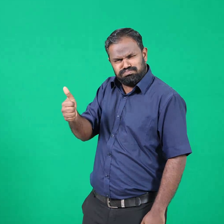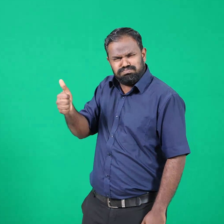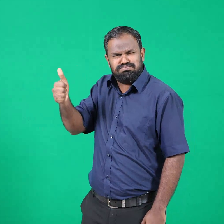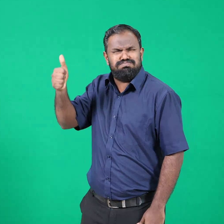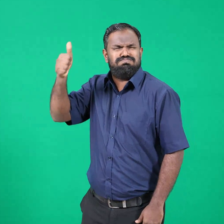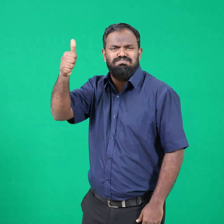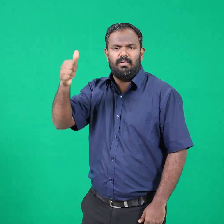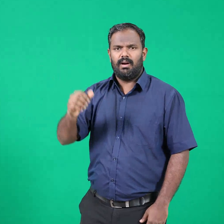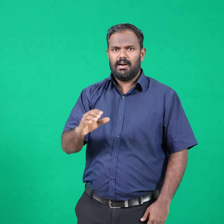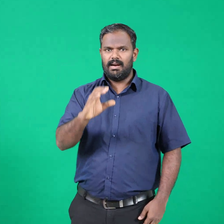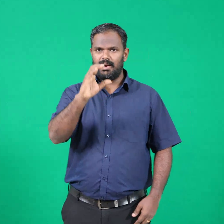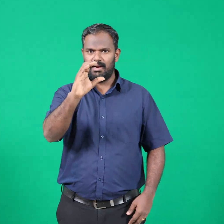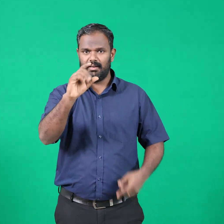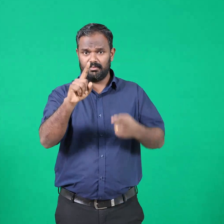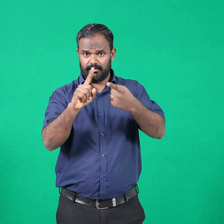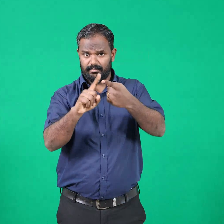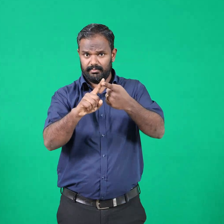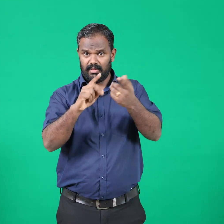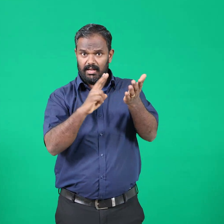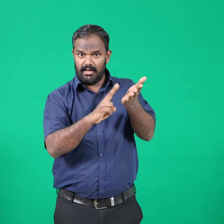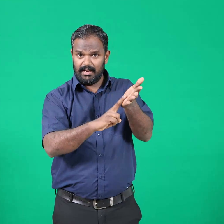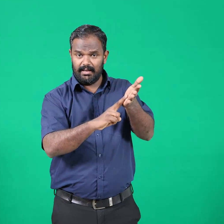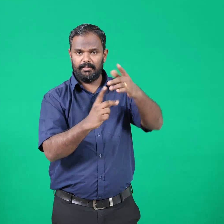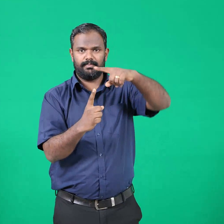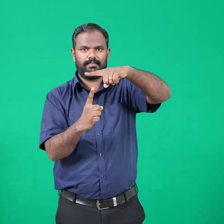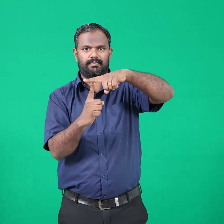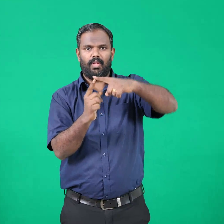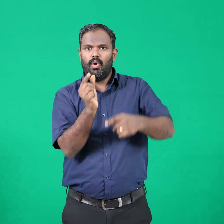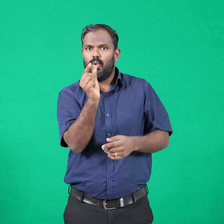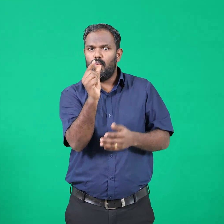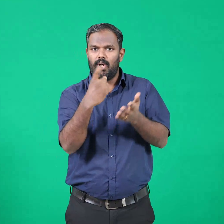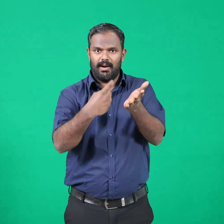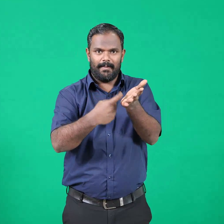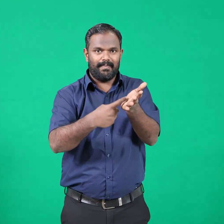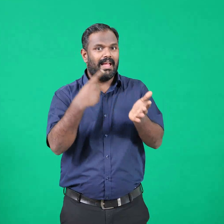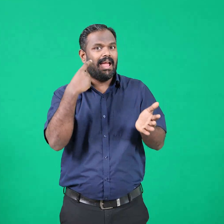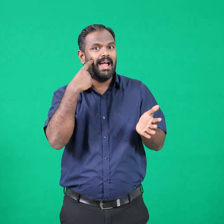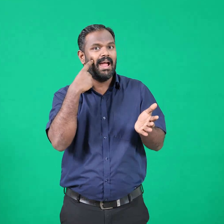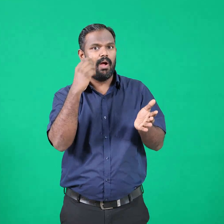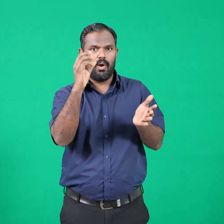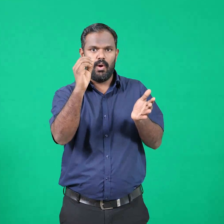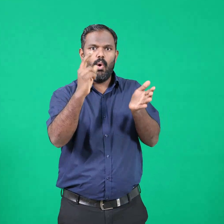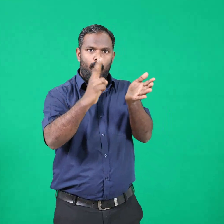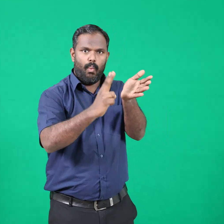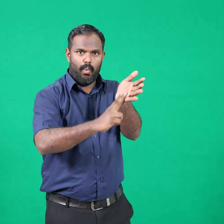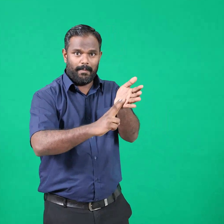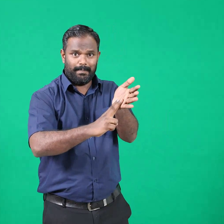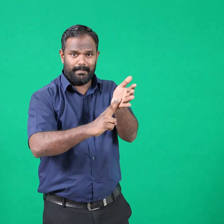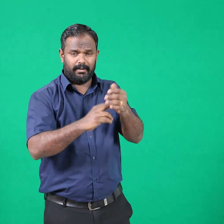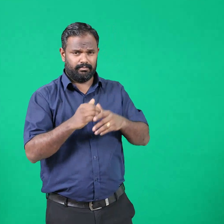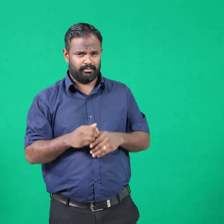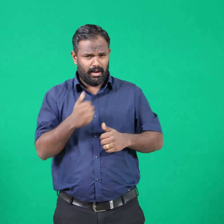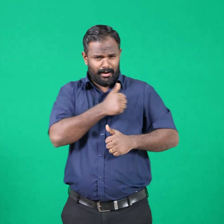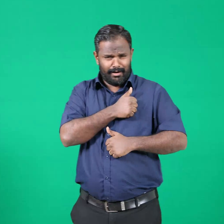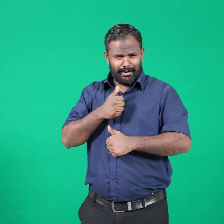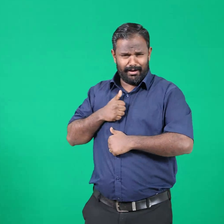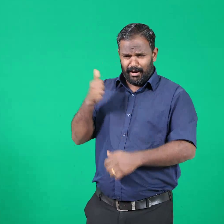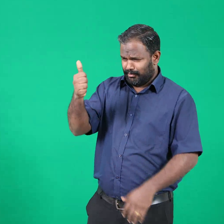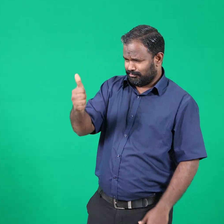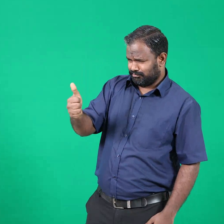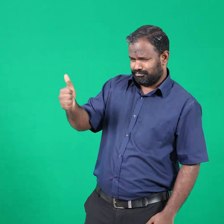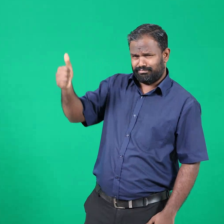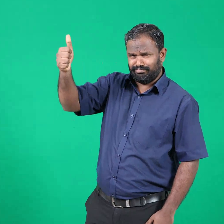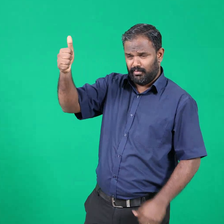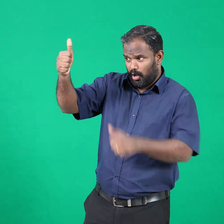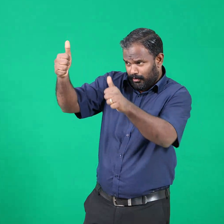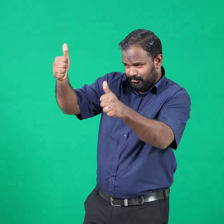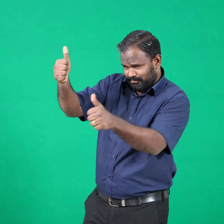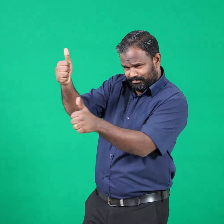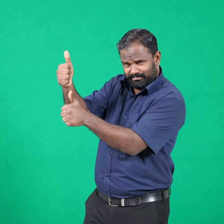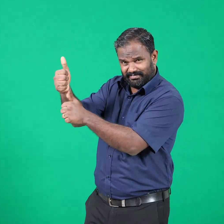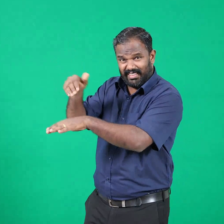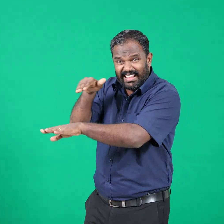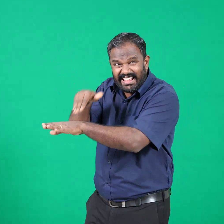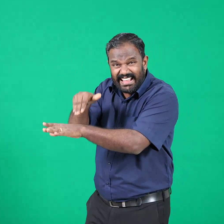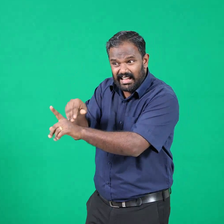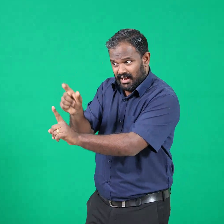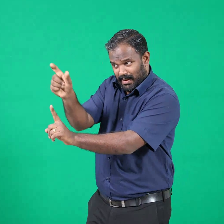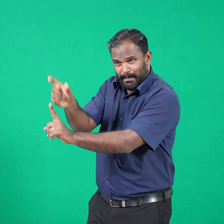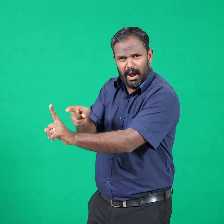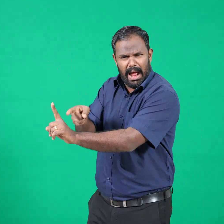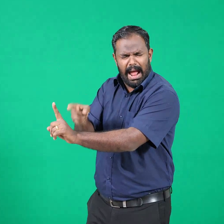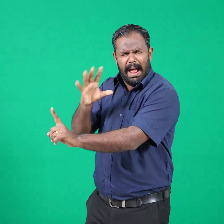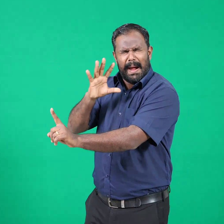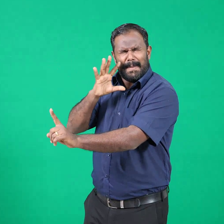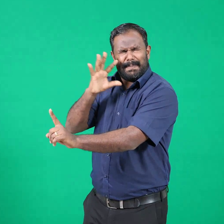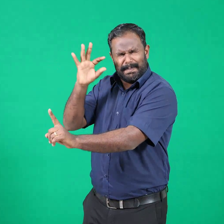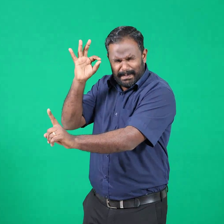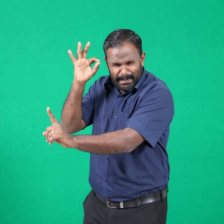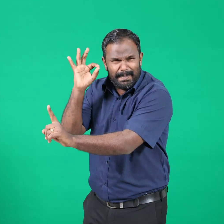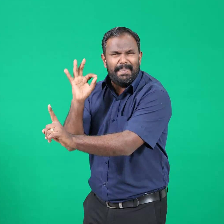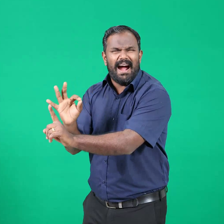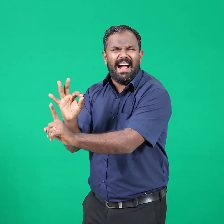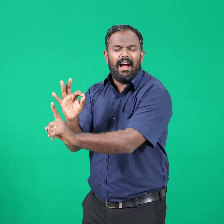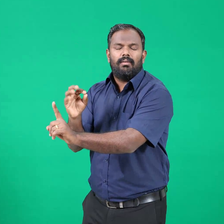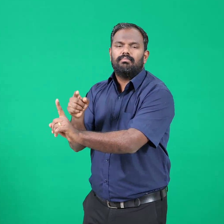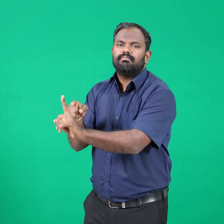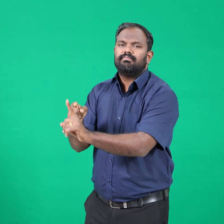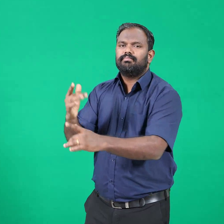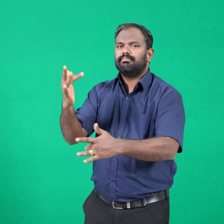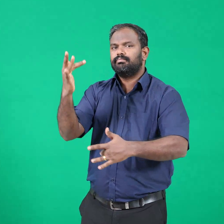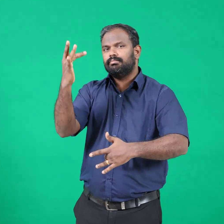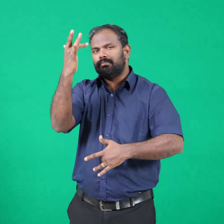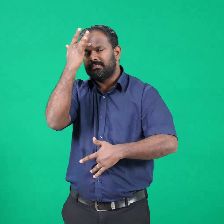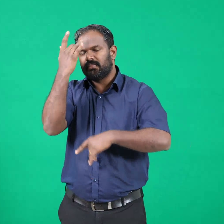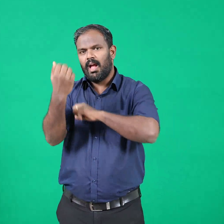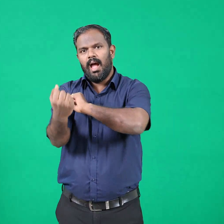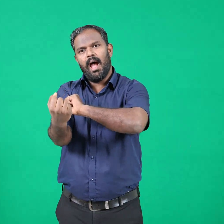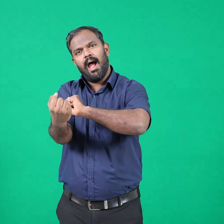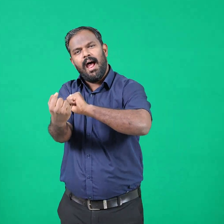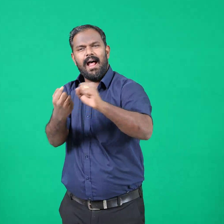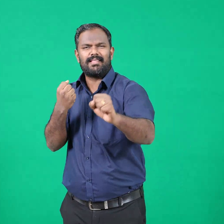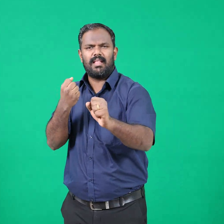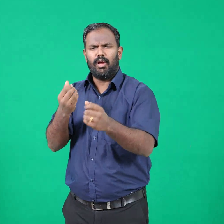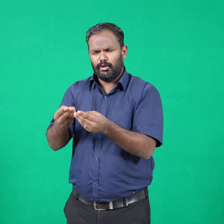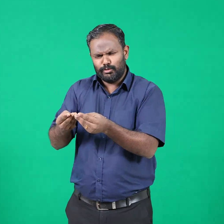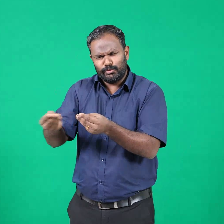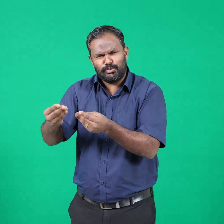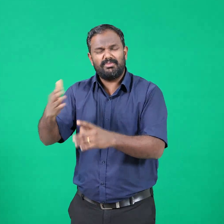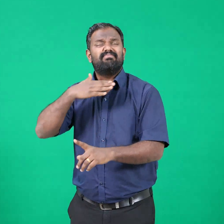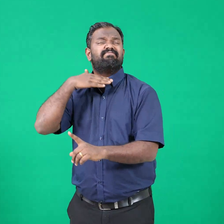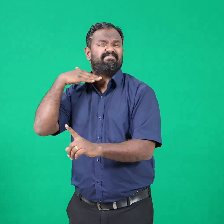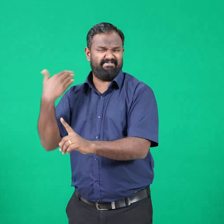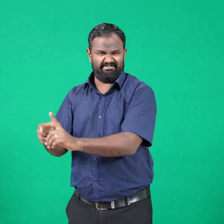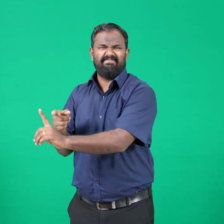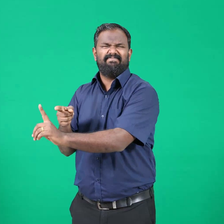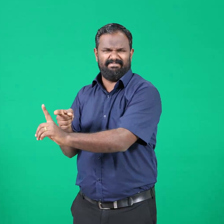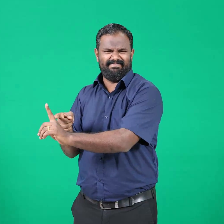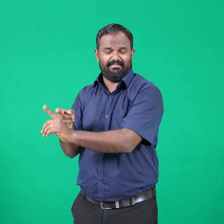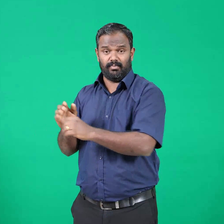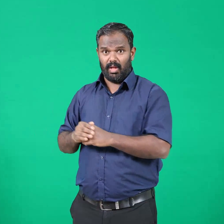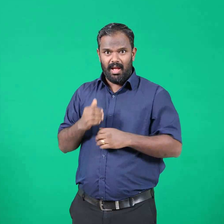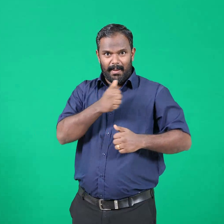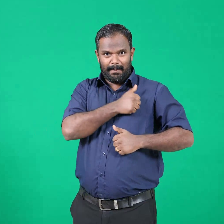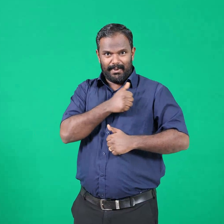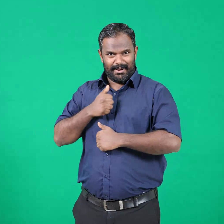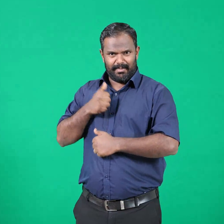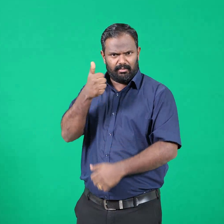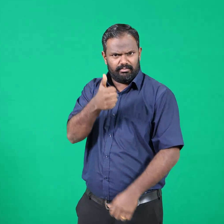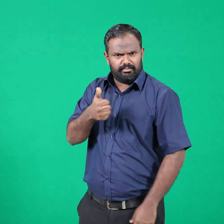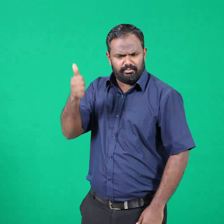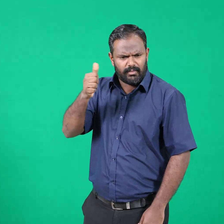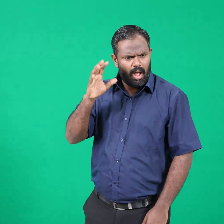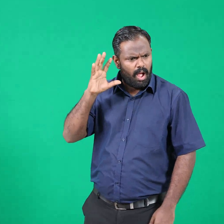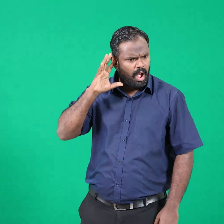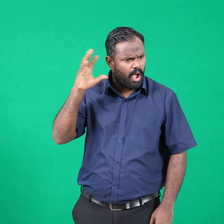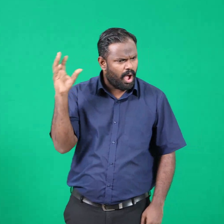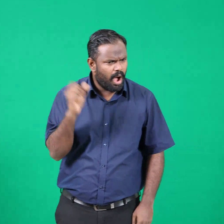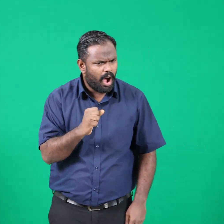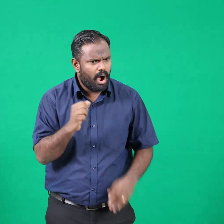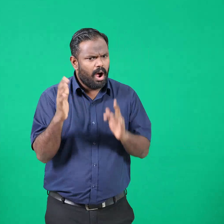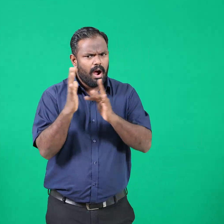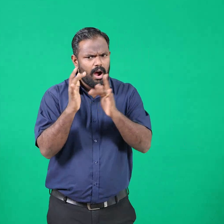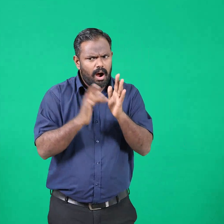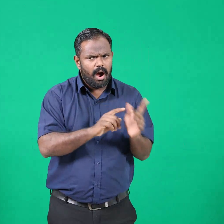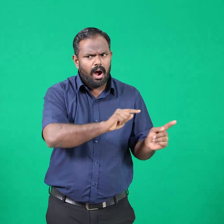There a highly valued servant of a centurion was sick and about to die.